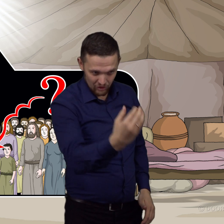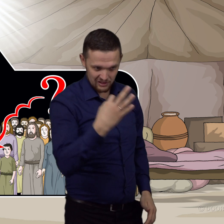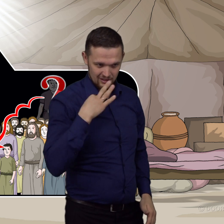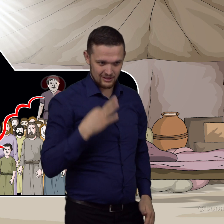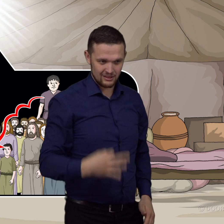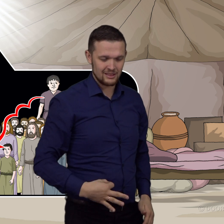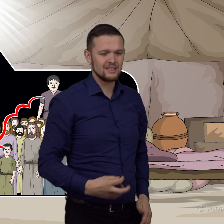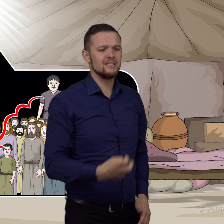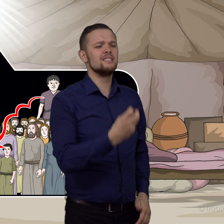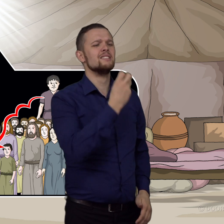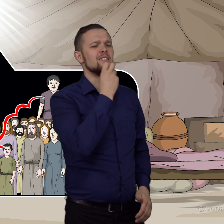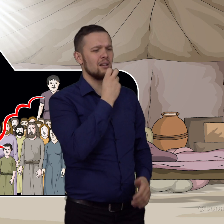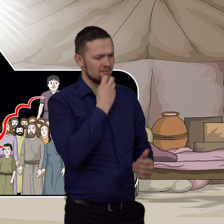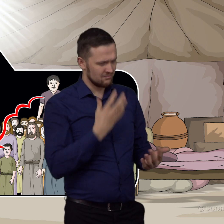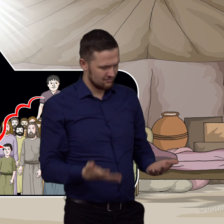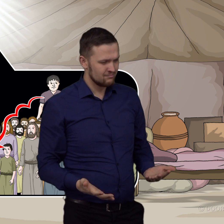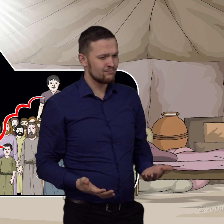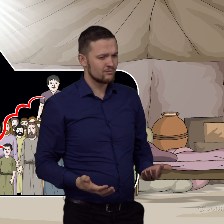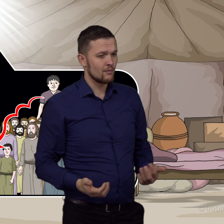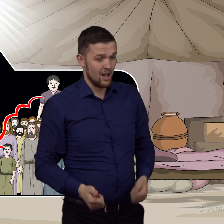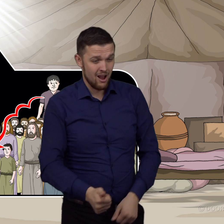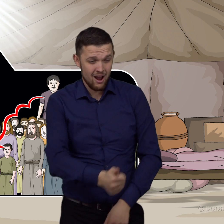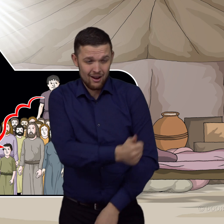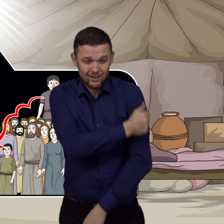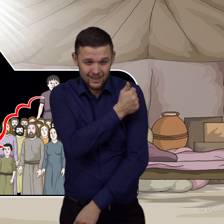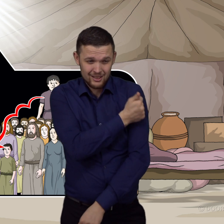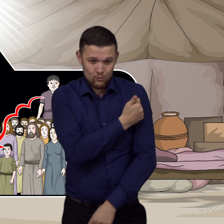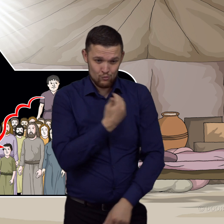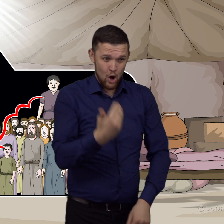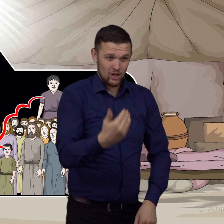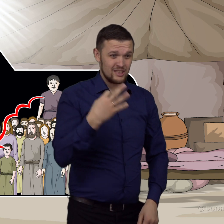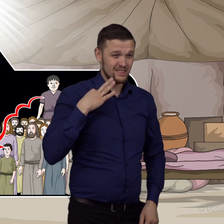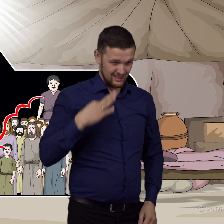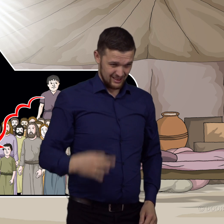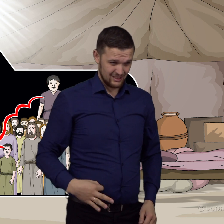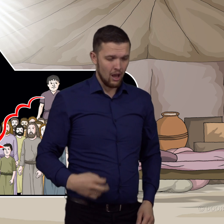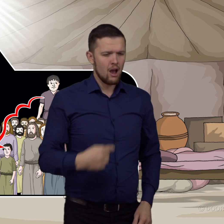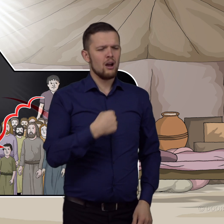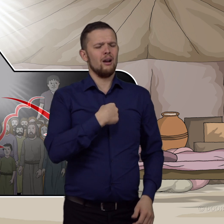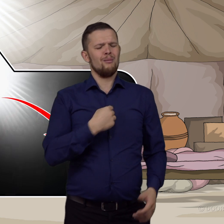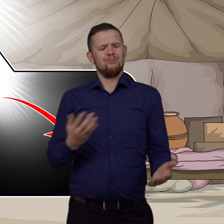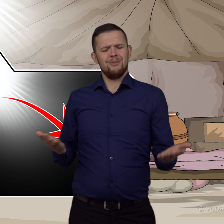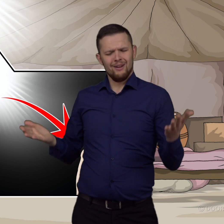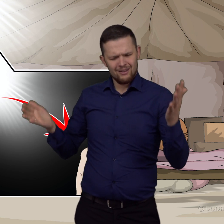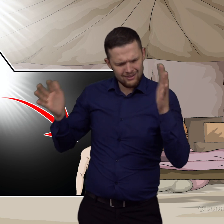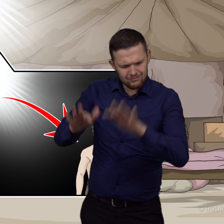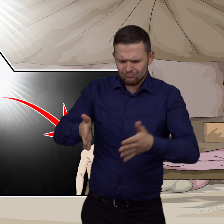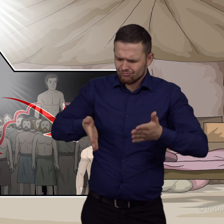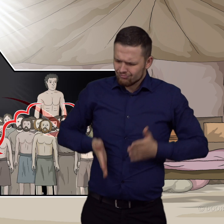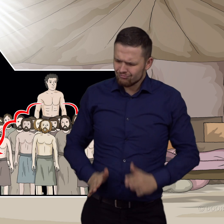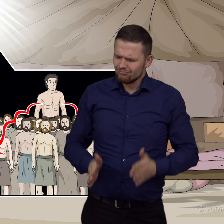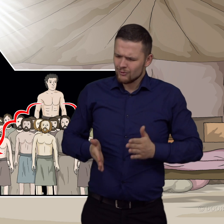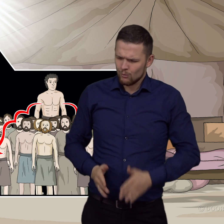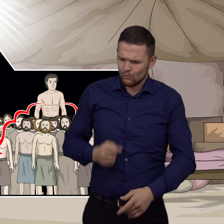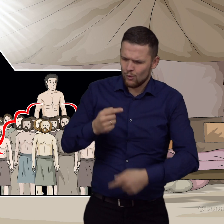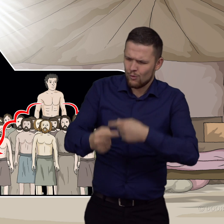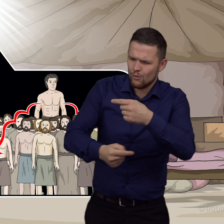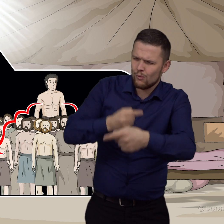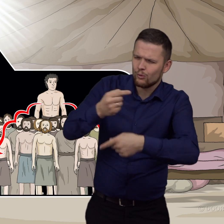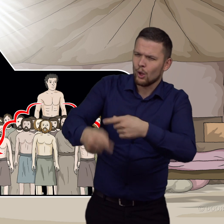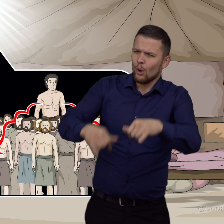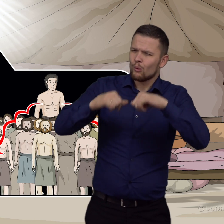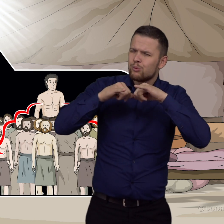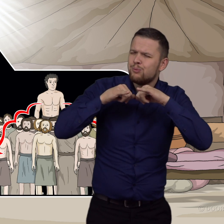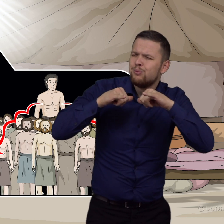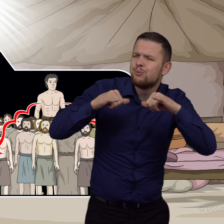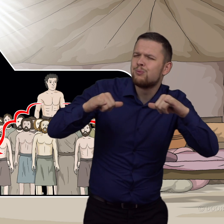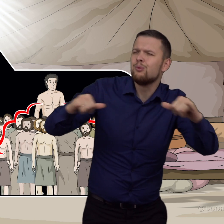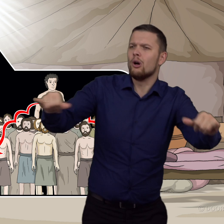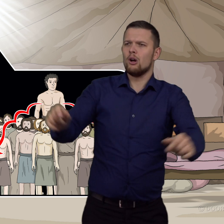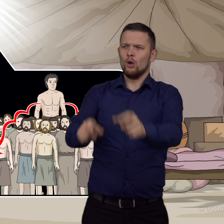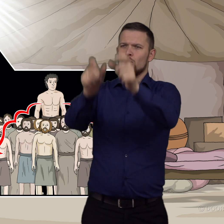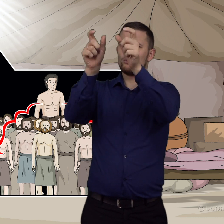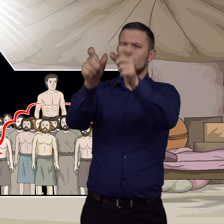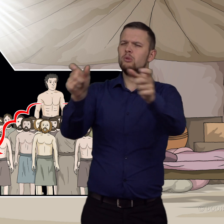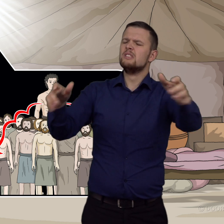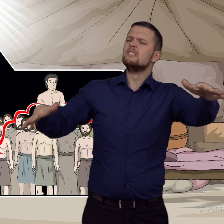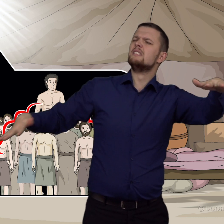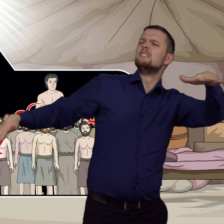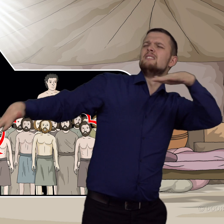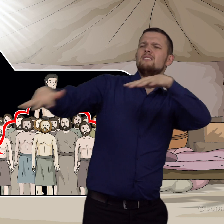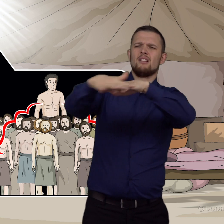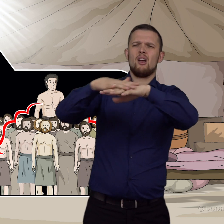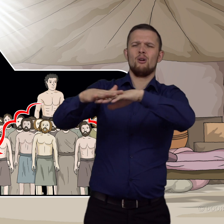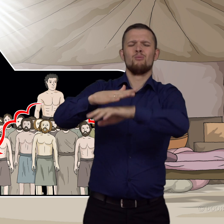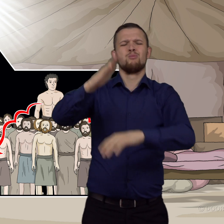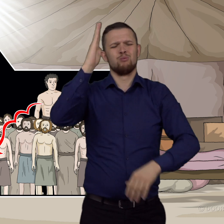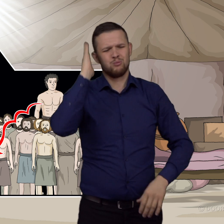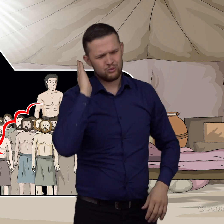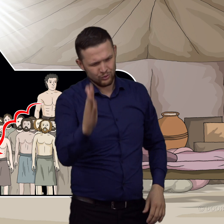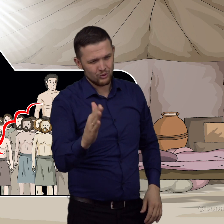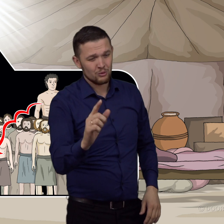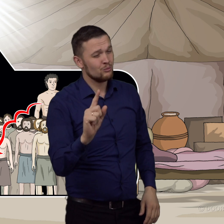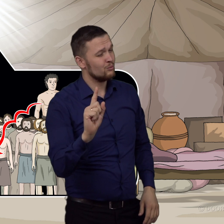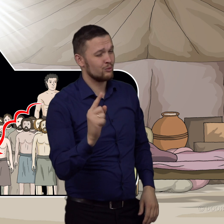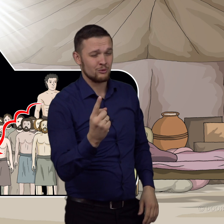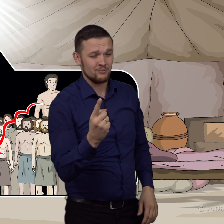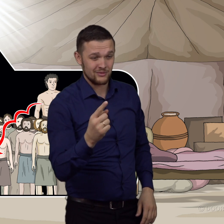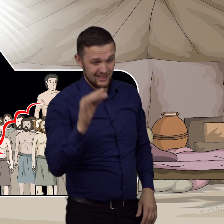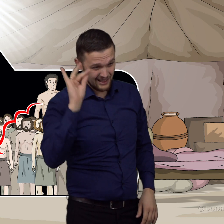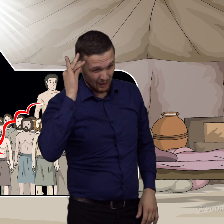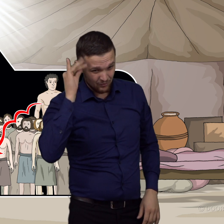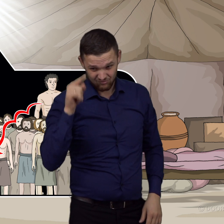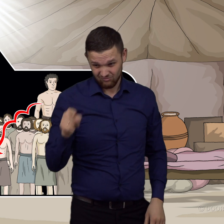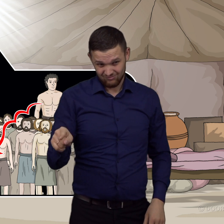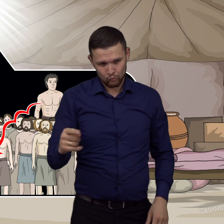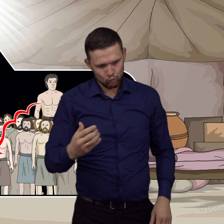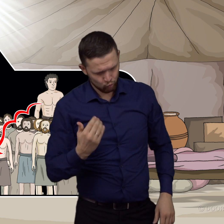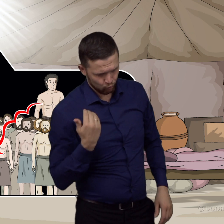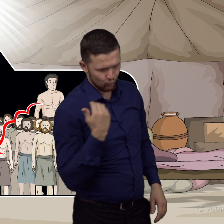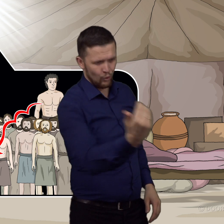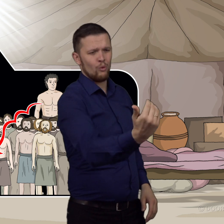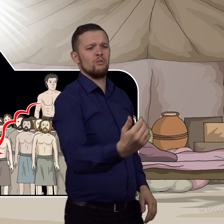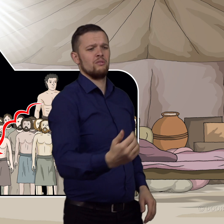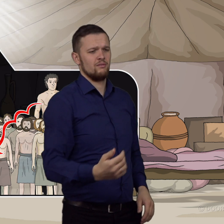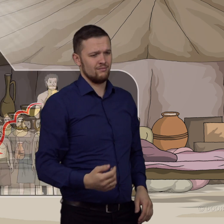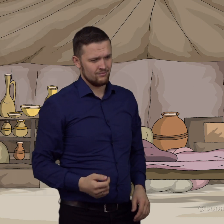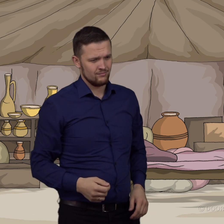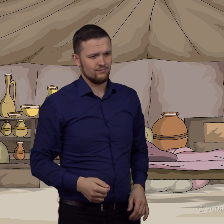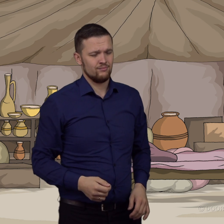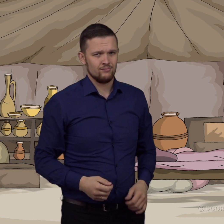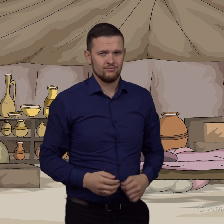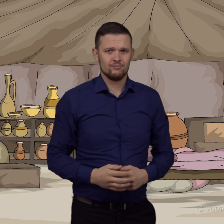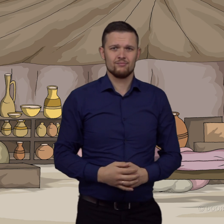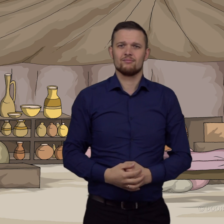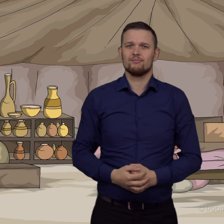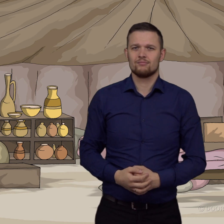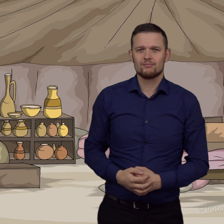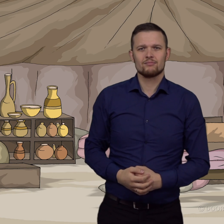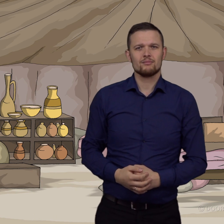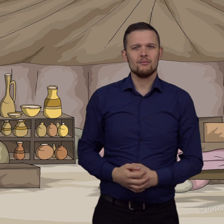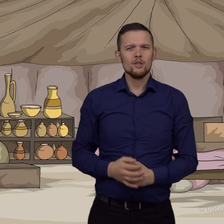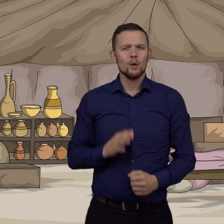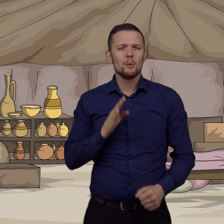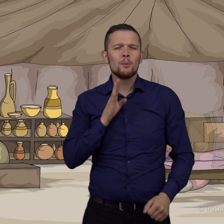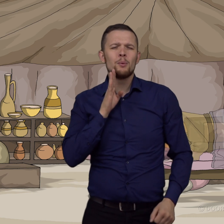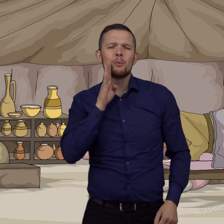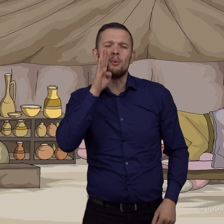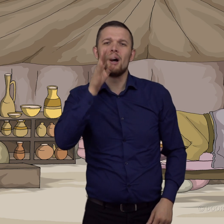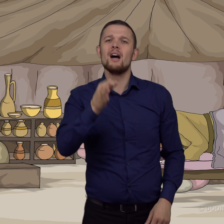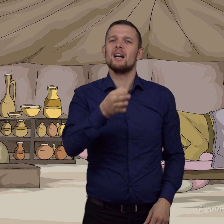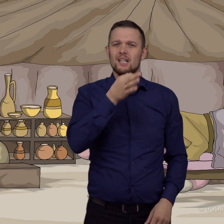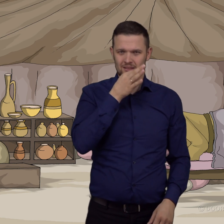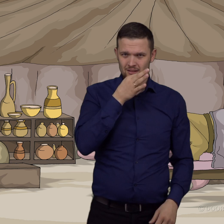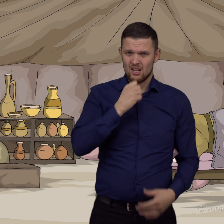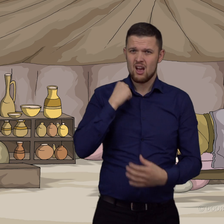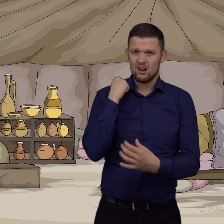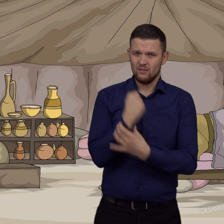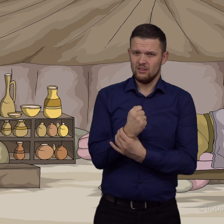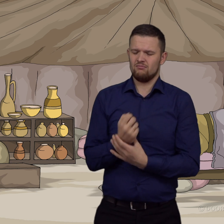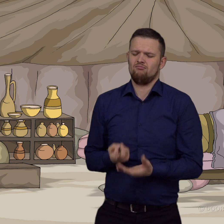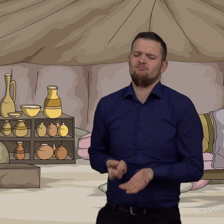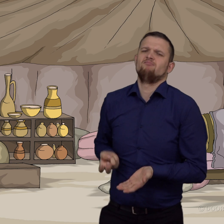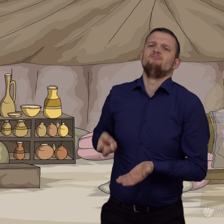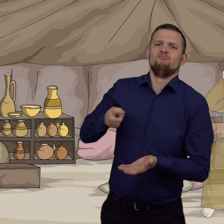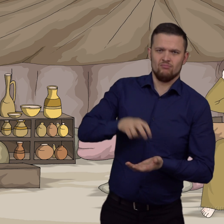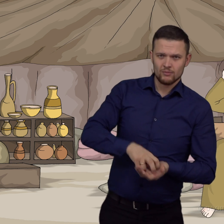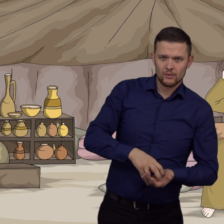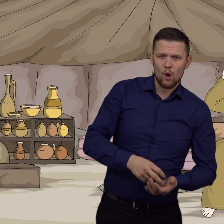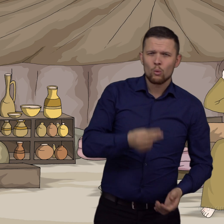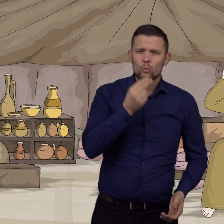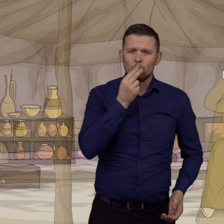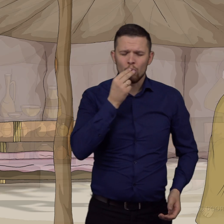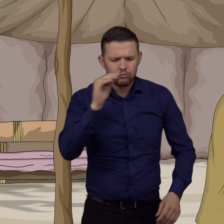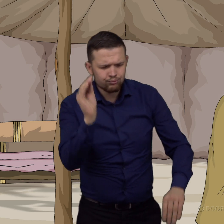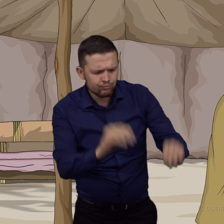But I will also make a nation of the slave woman’s son, because he is your offspring.”